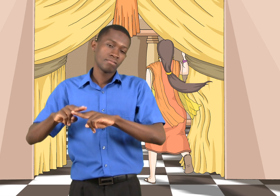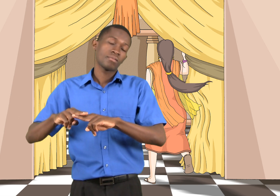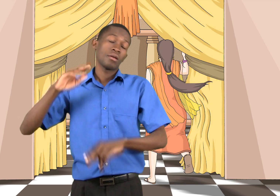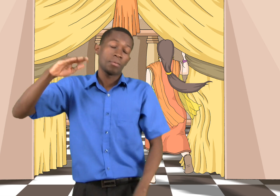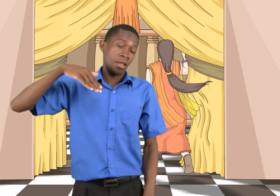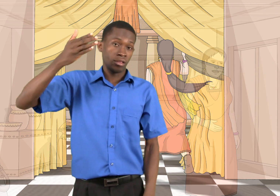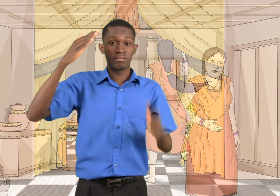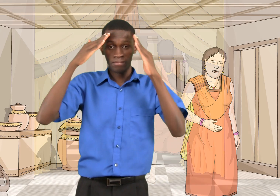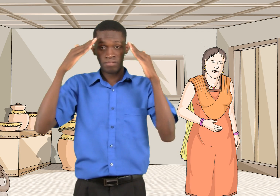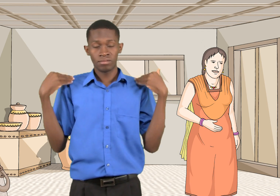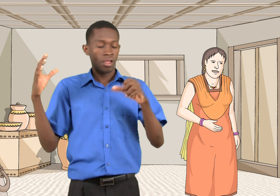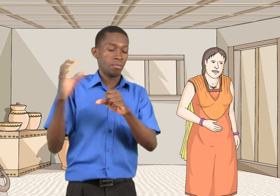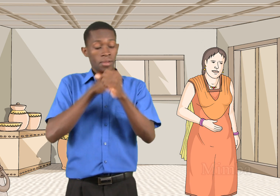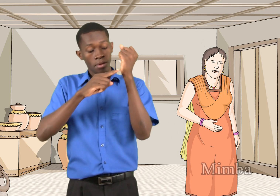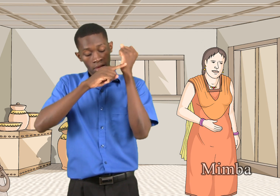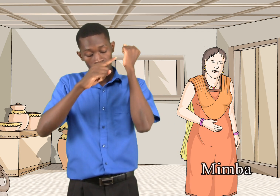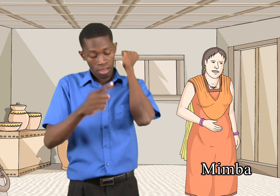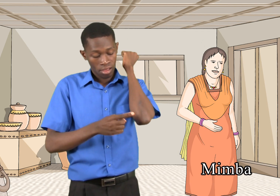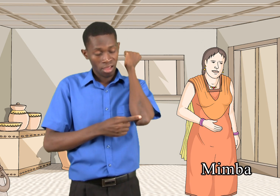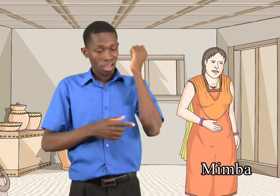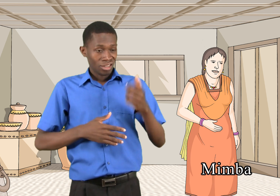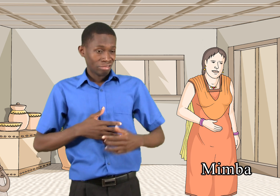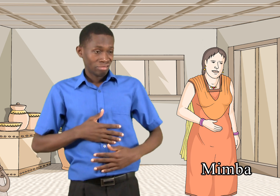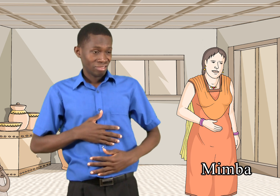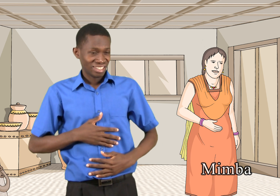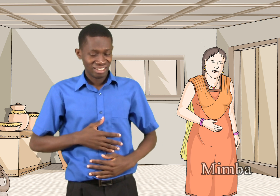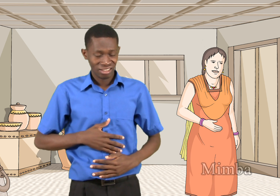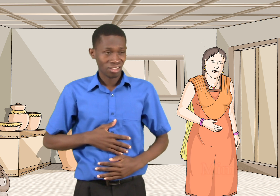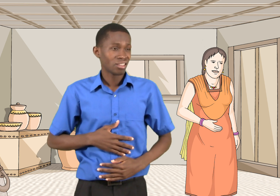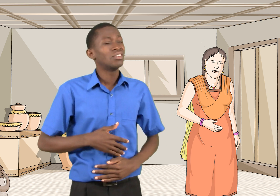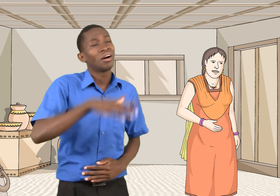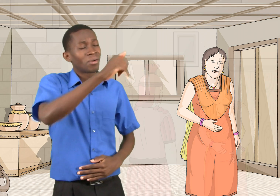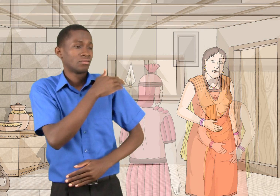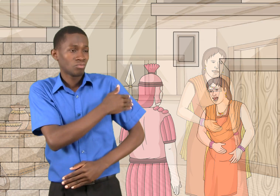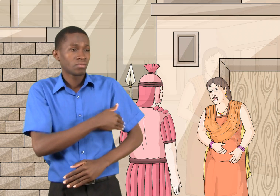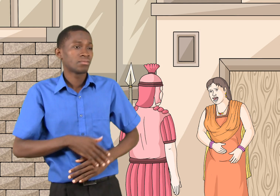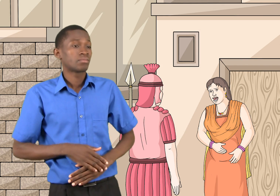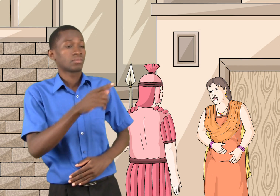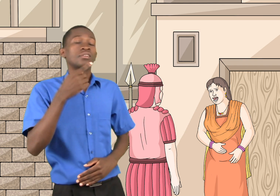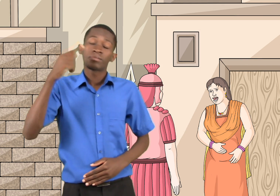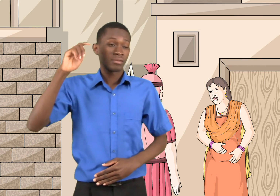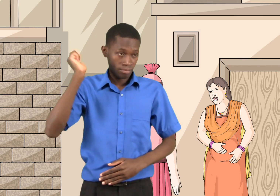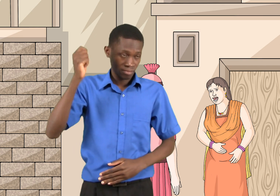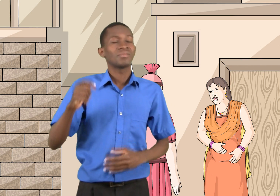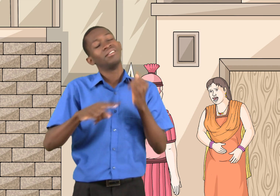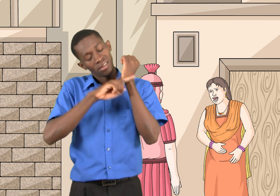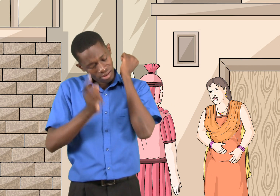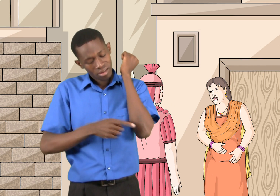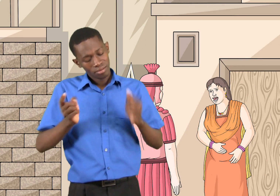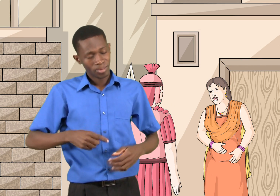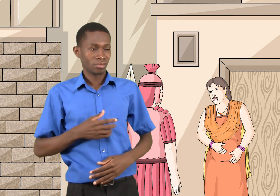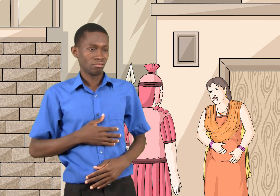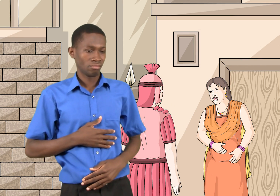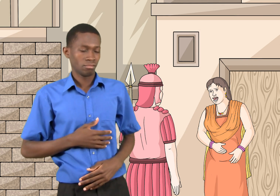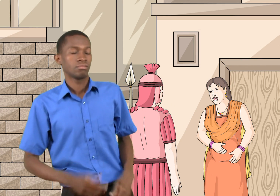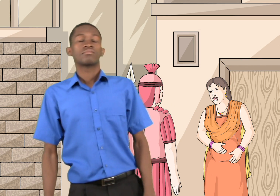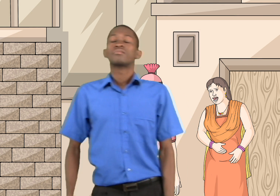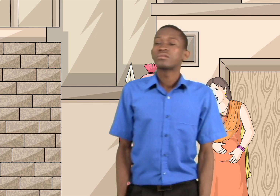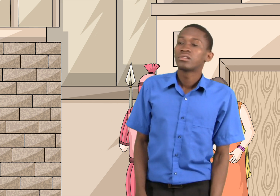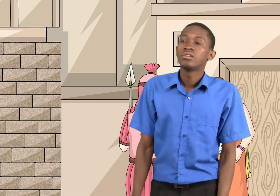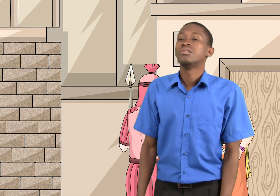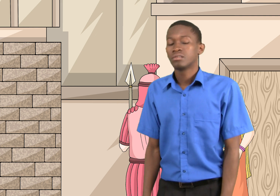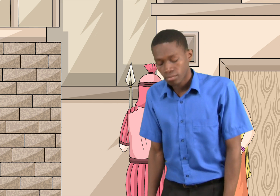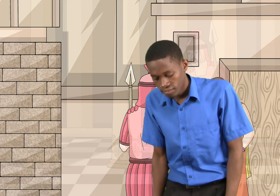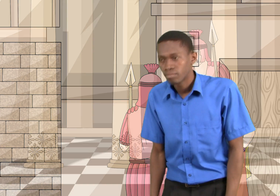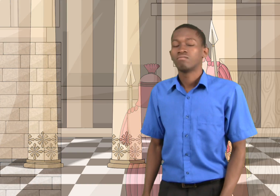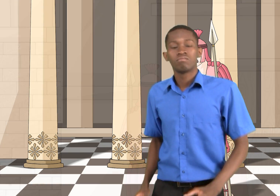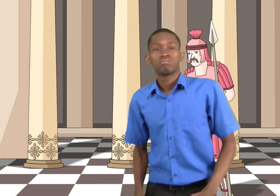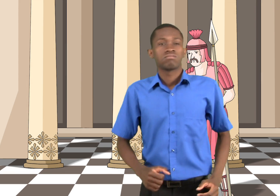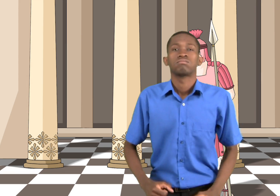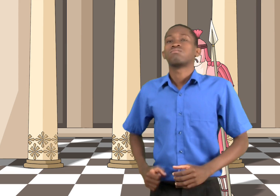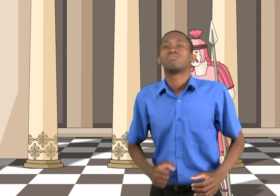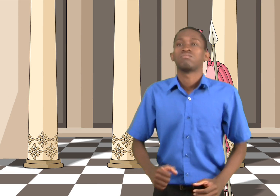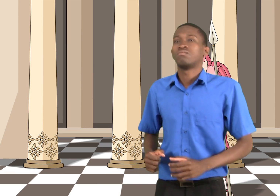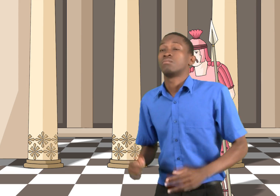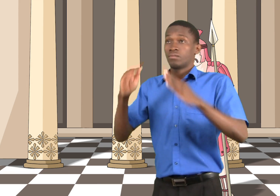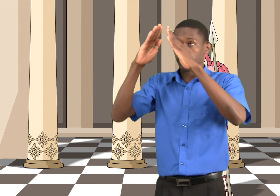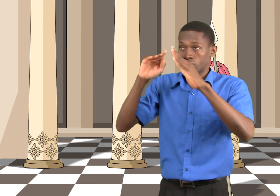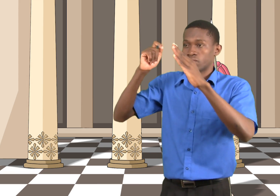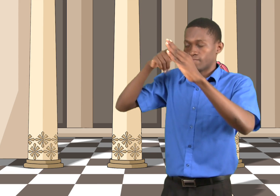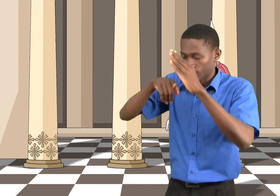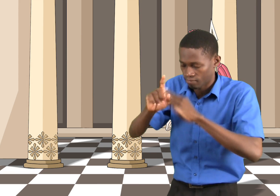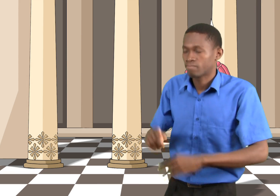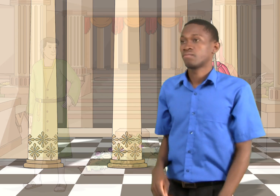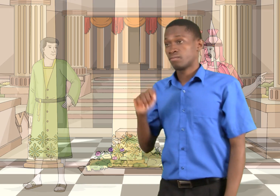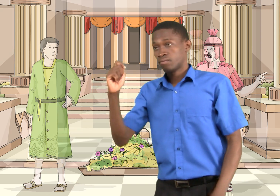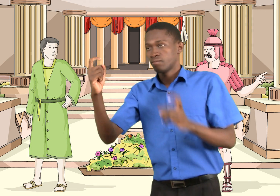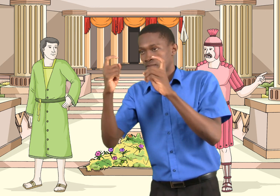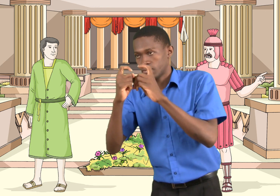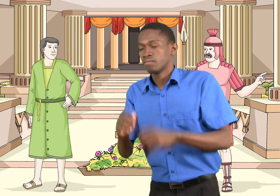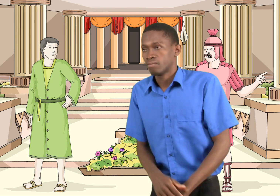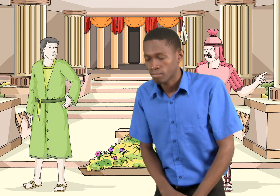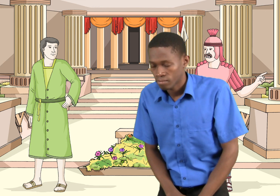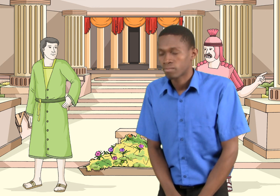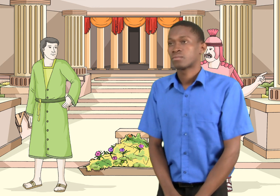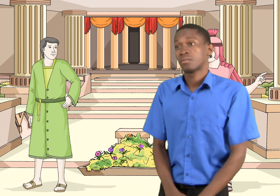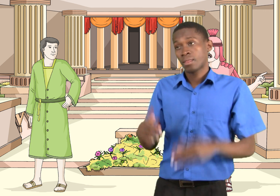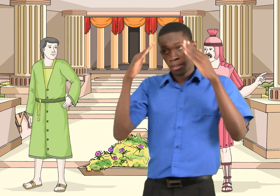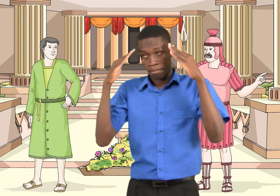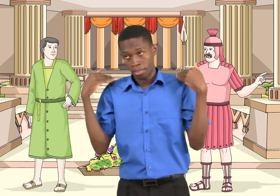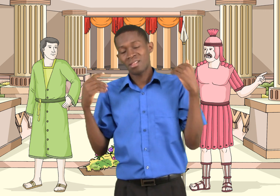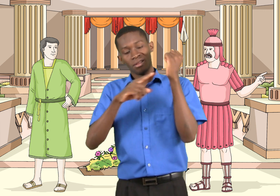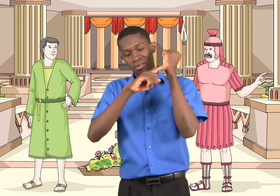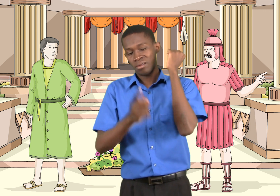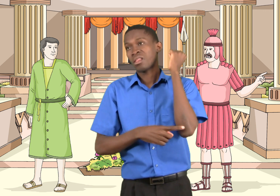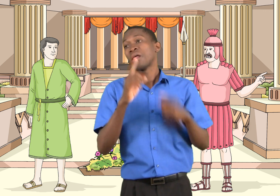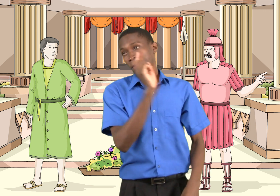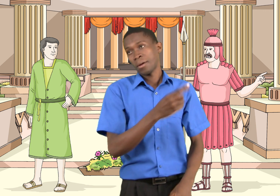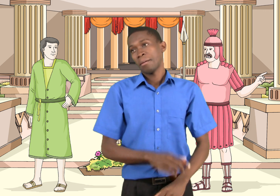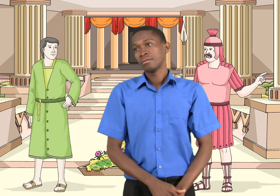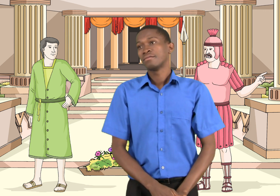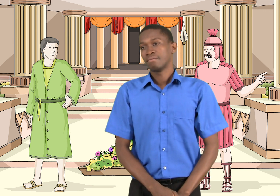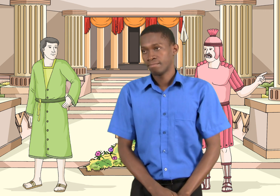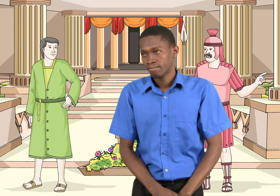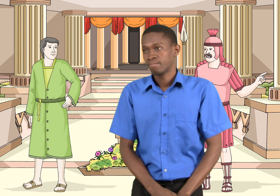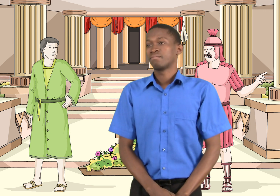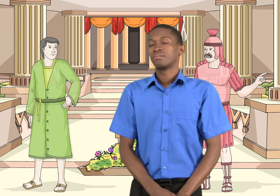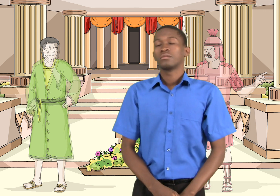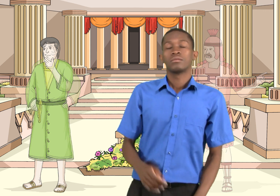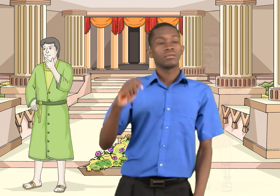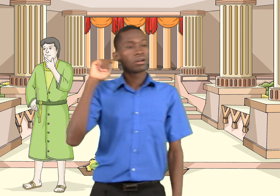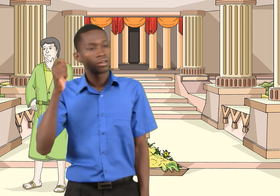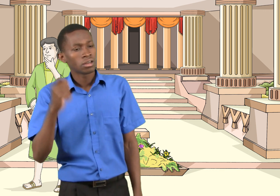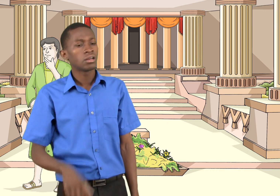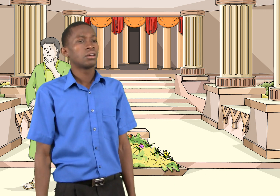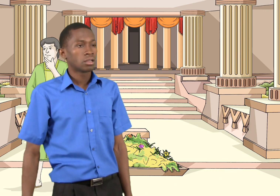And the woman conceived and sent word to David, saying, “I am pregnant.”